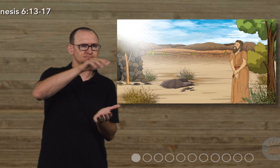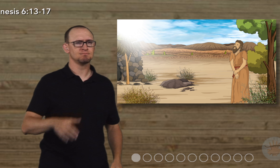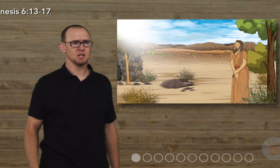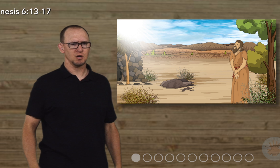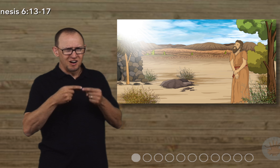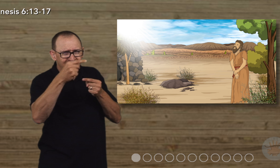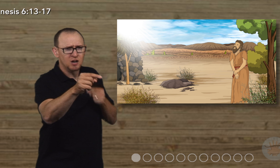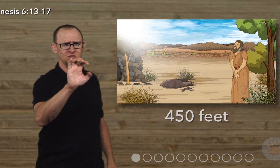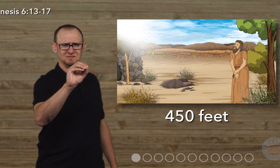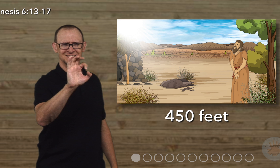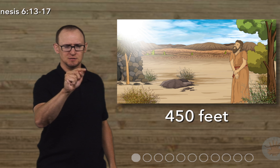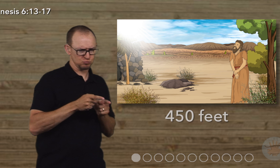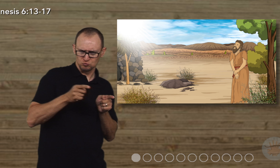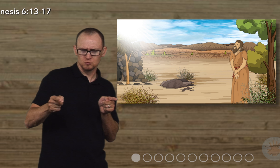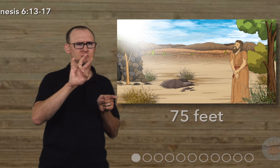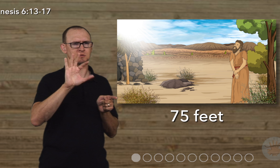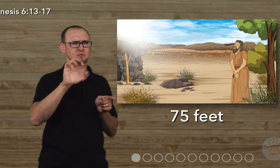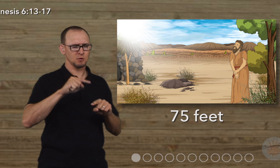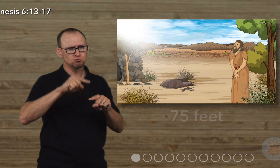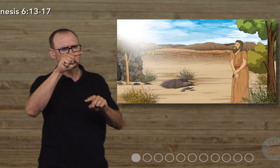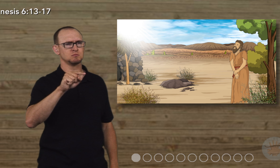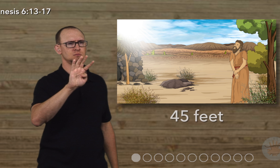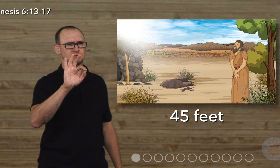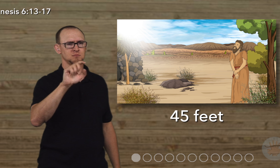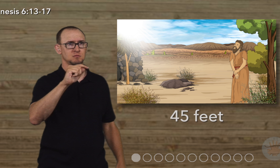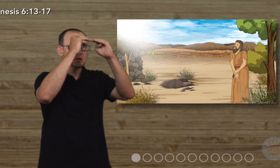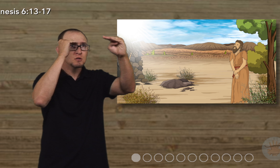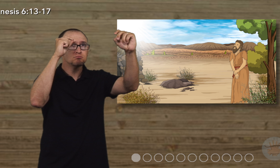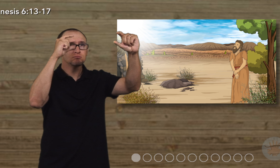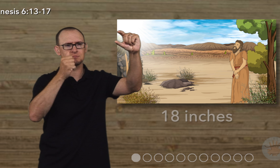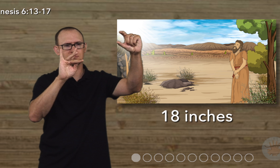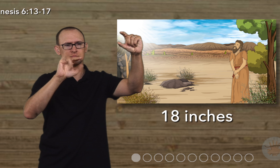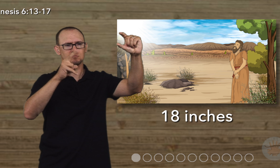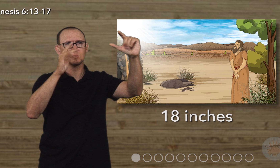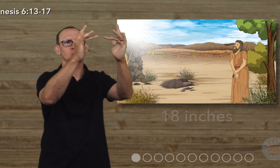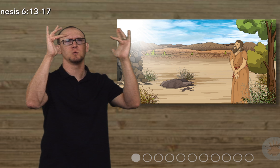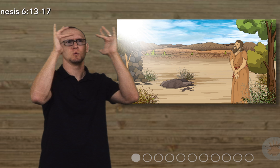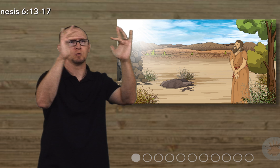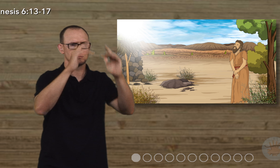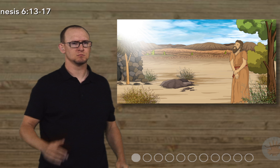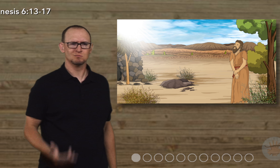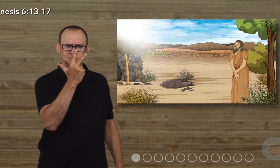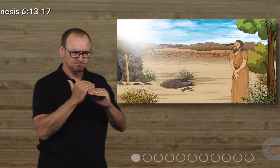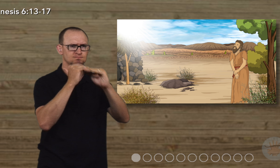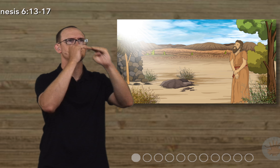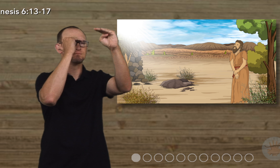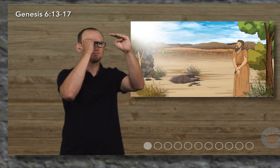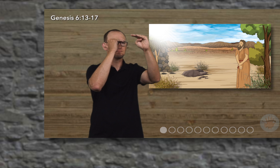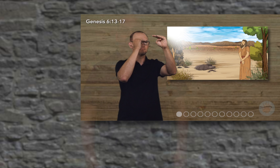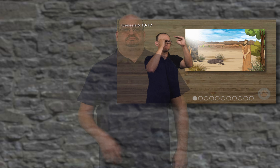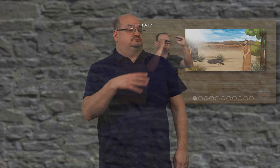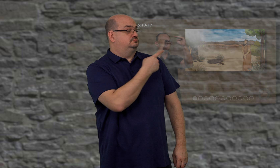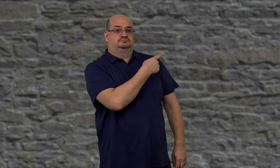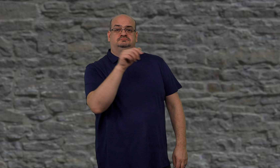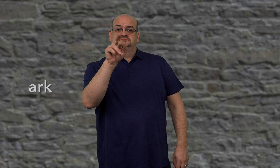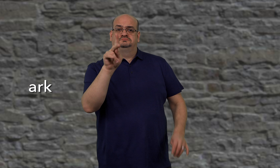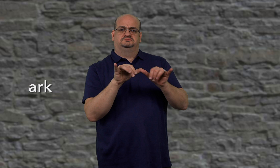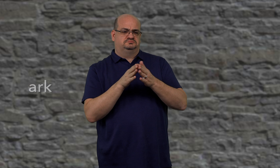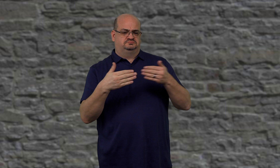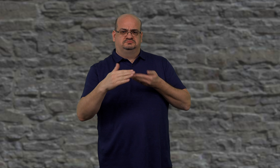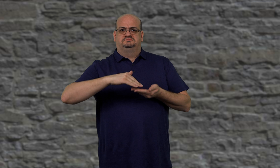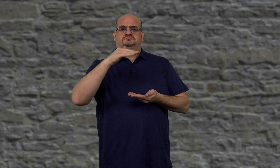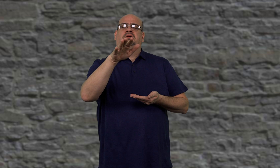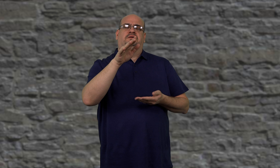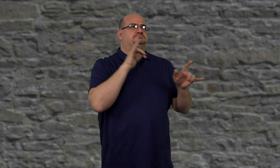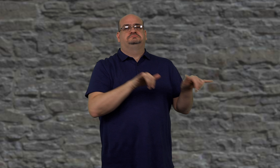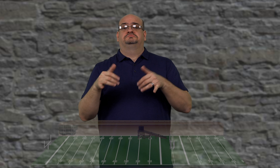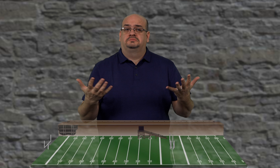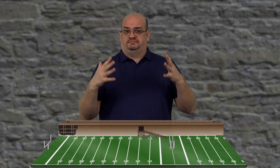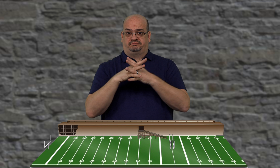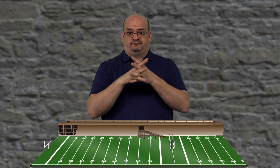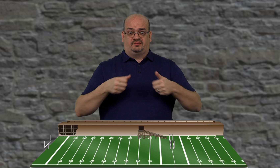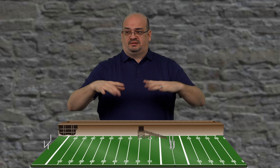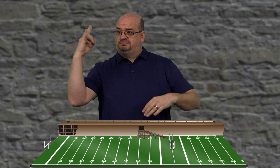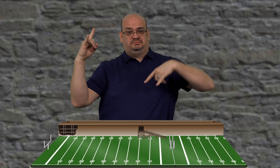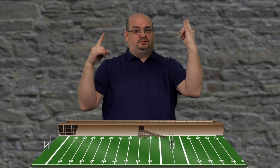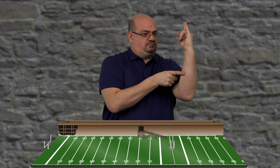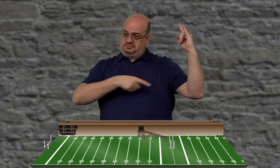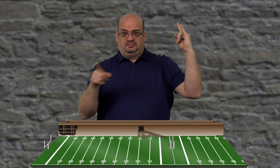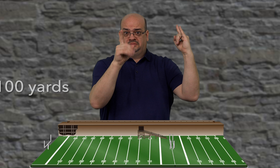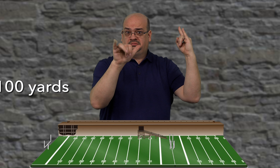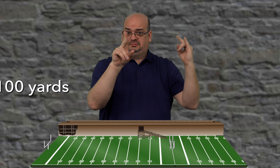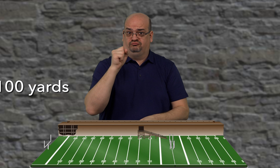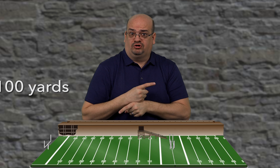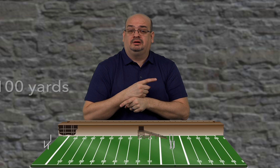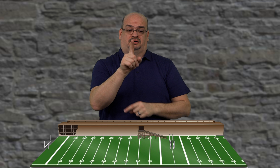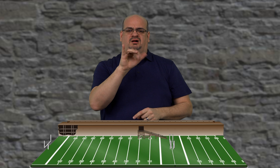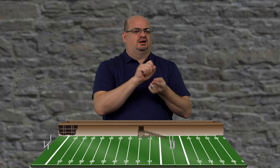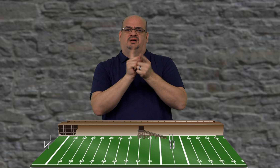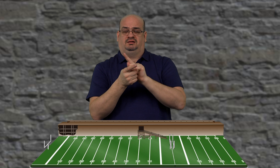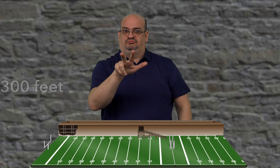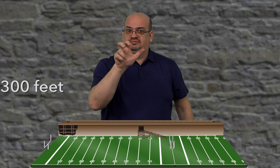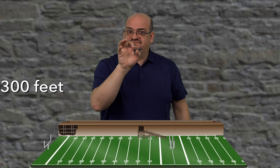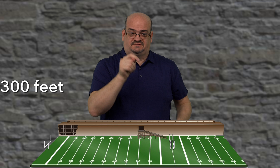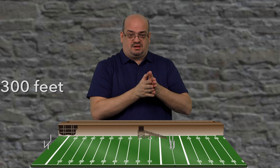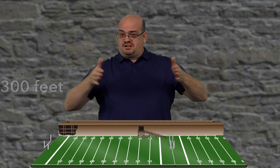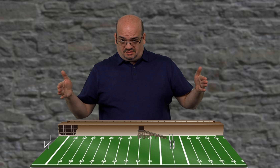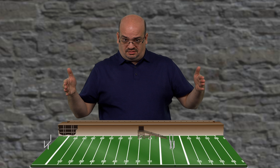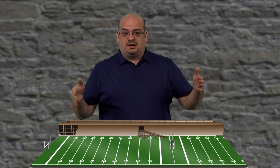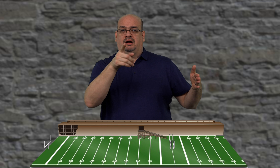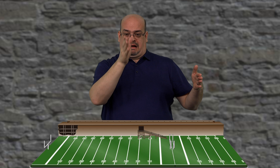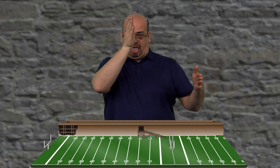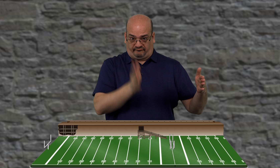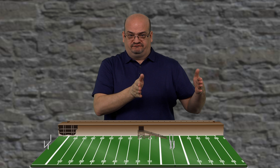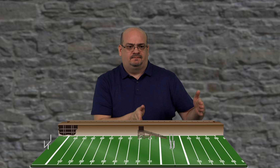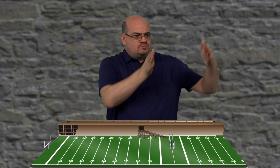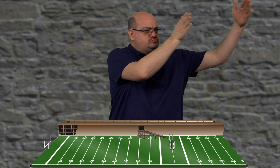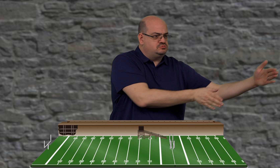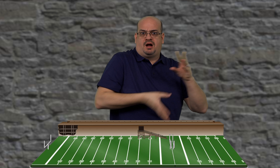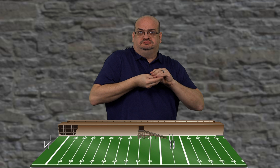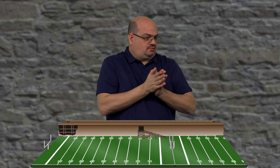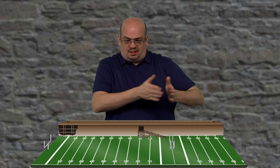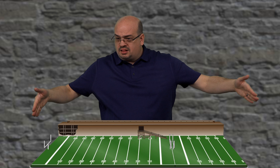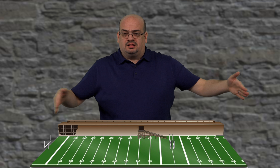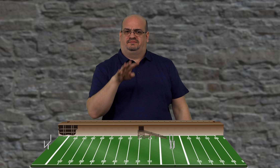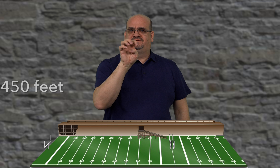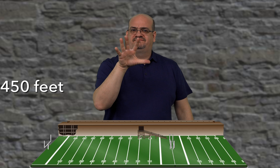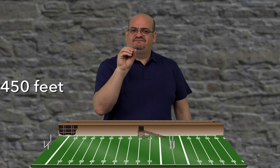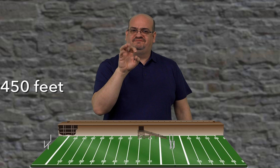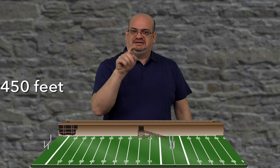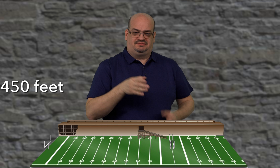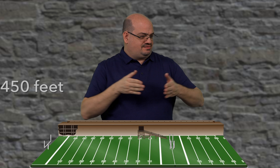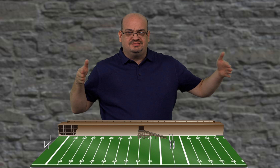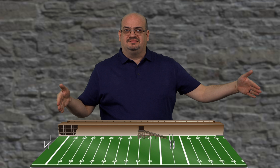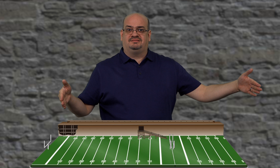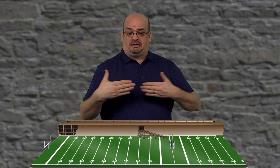And this is how you are to build it: The ark is to be 300 cubits long, 50 cubits wide, and 30 cubits high.